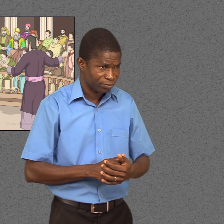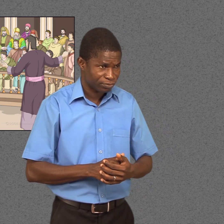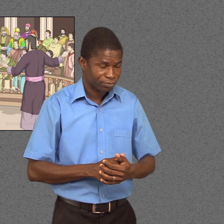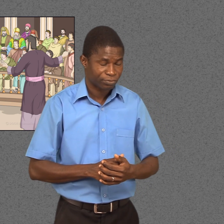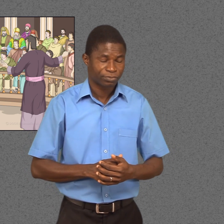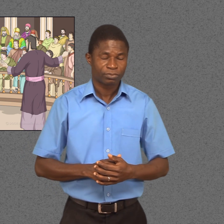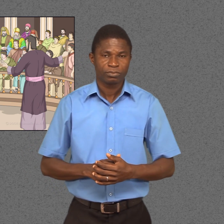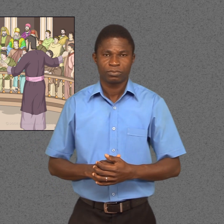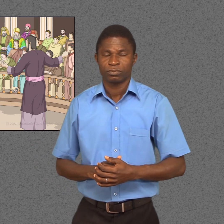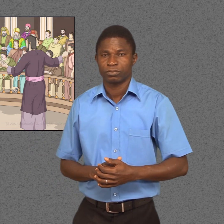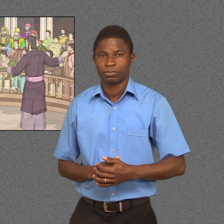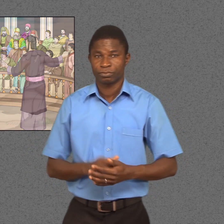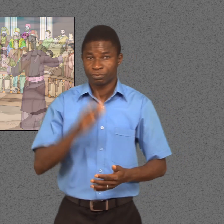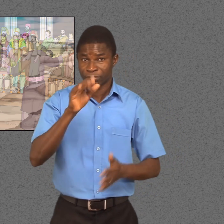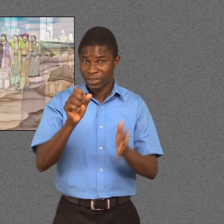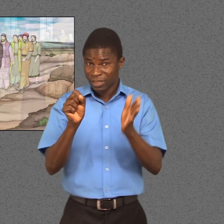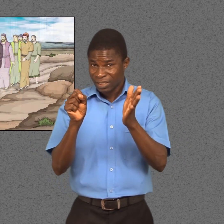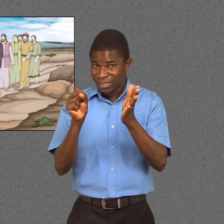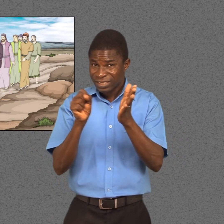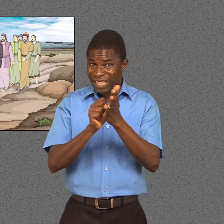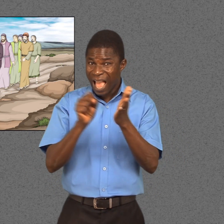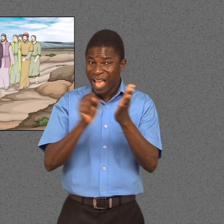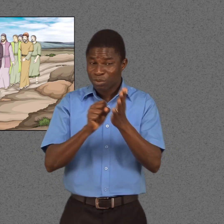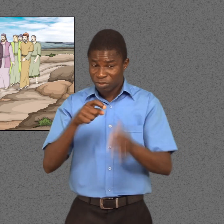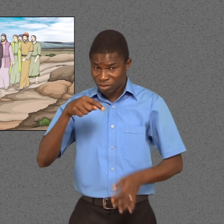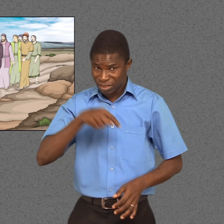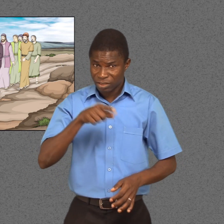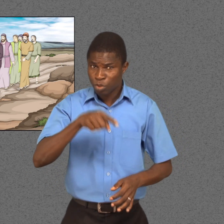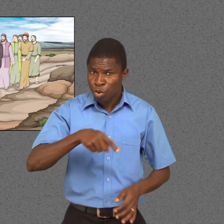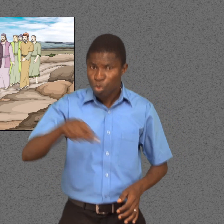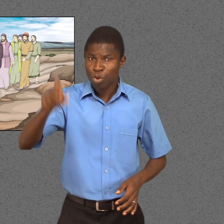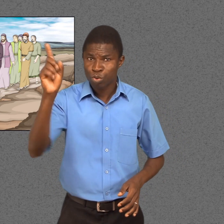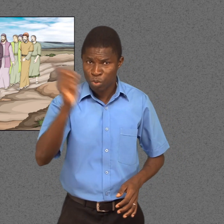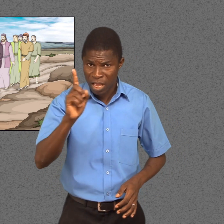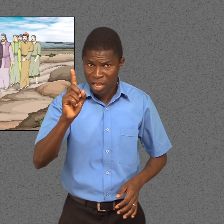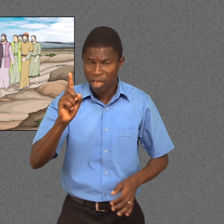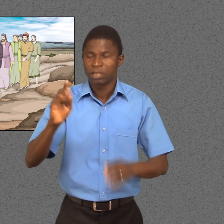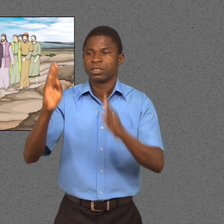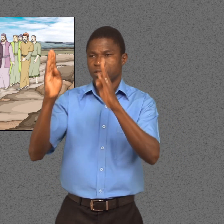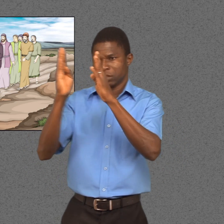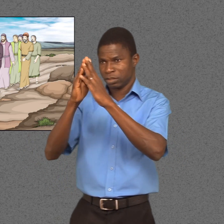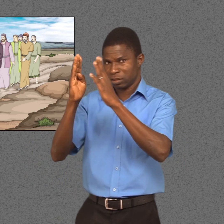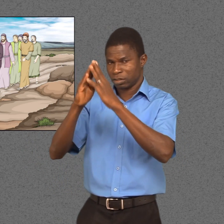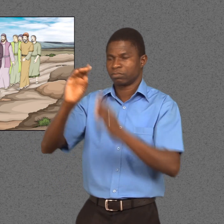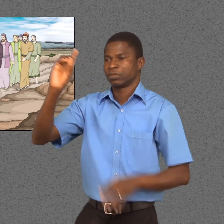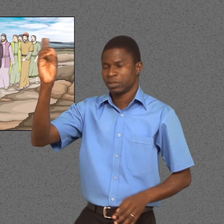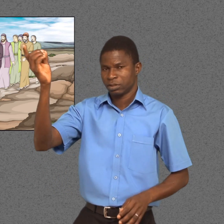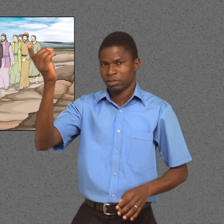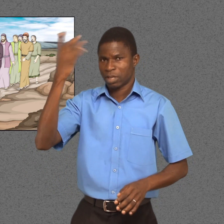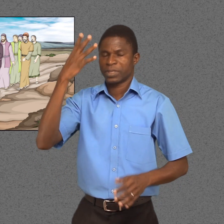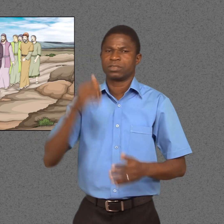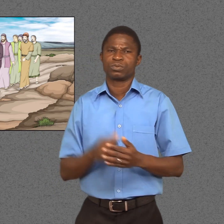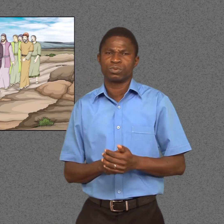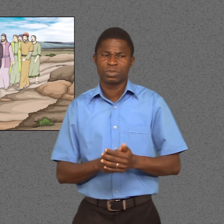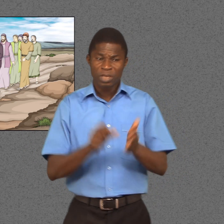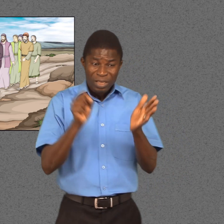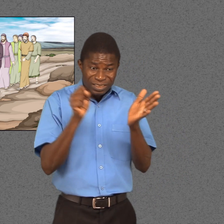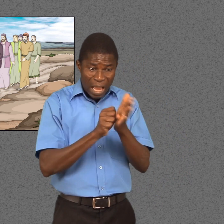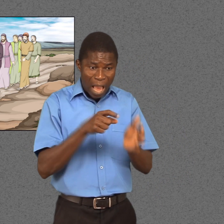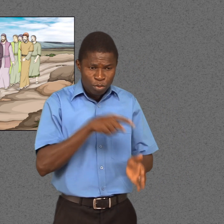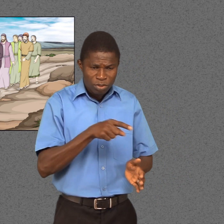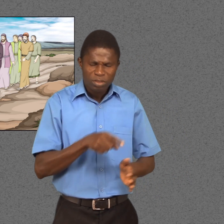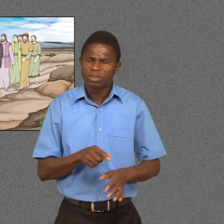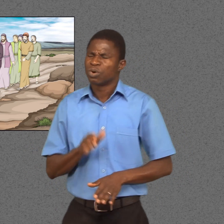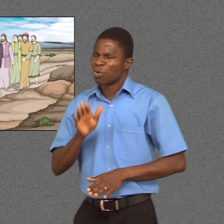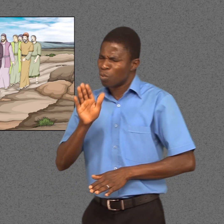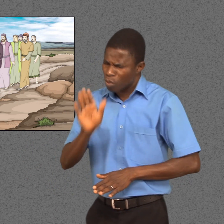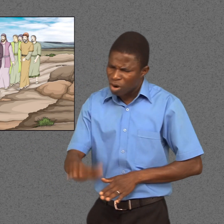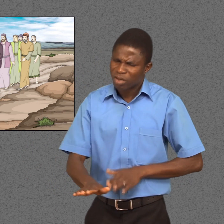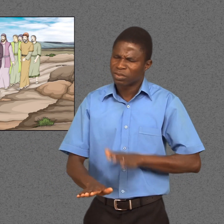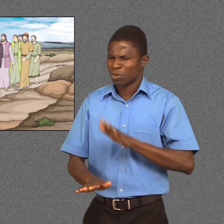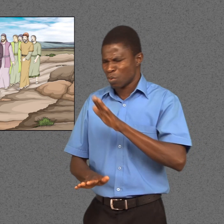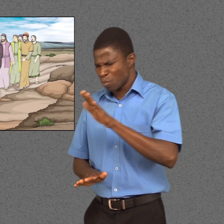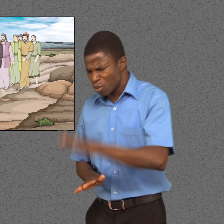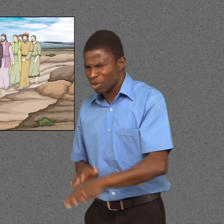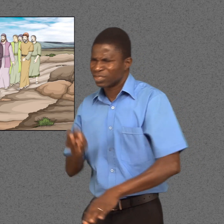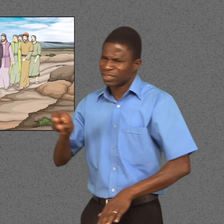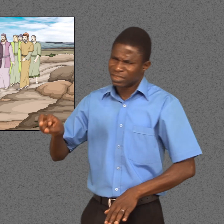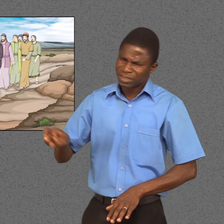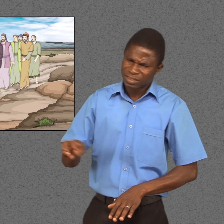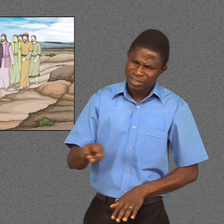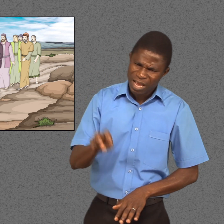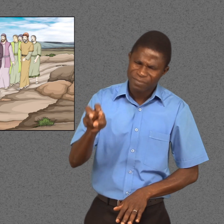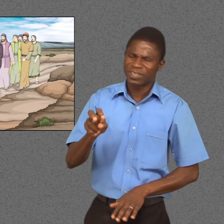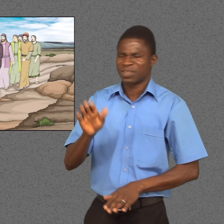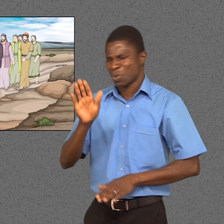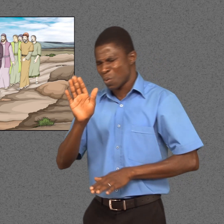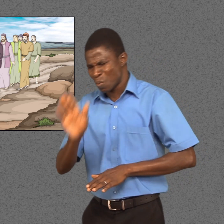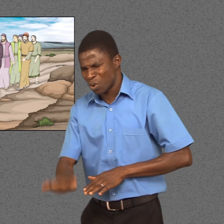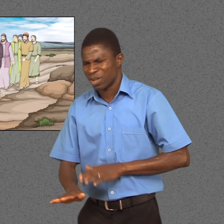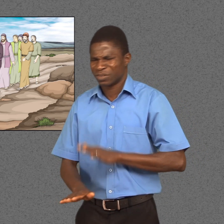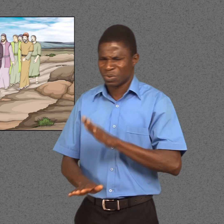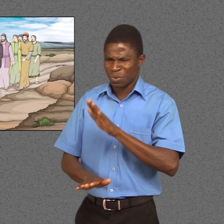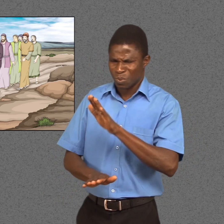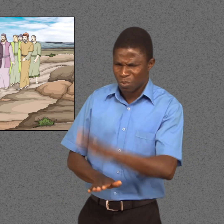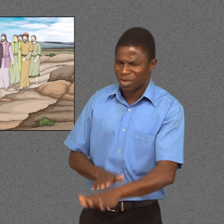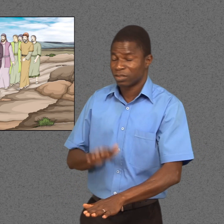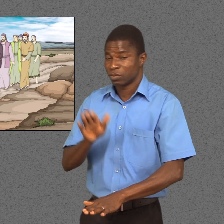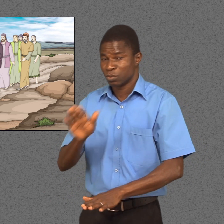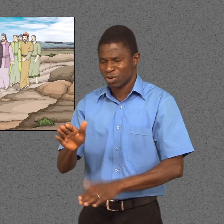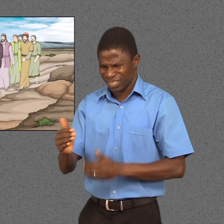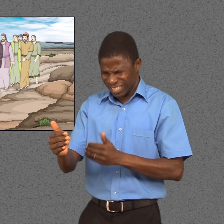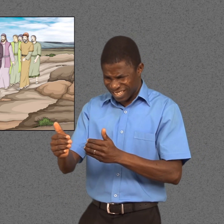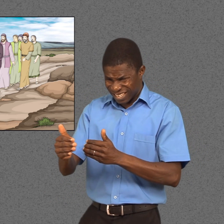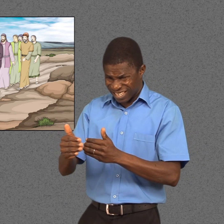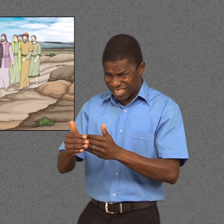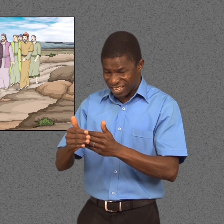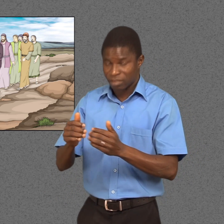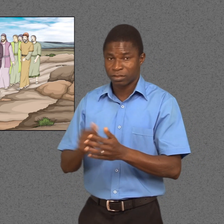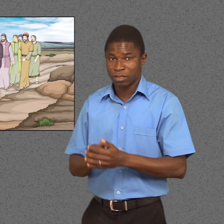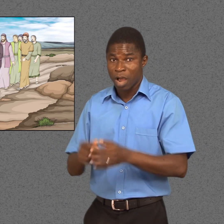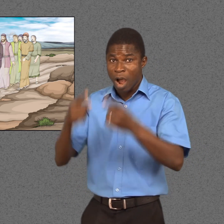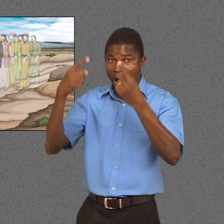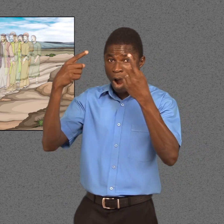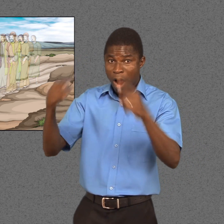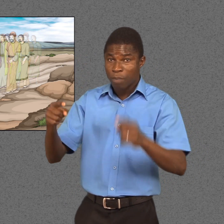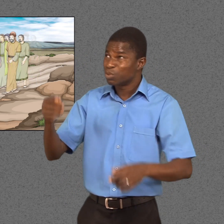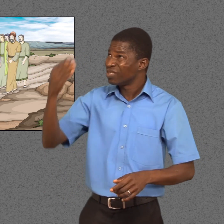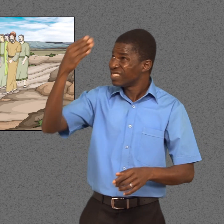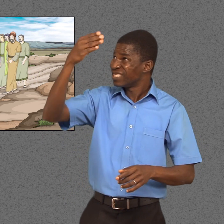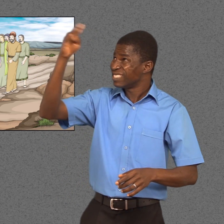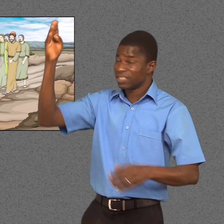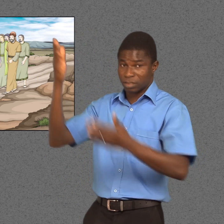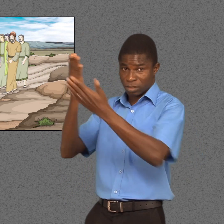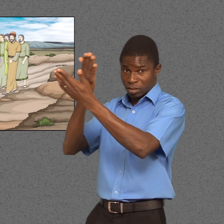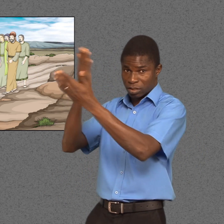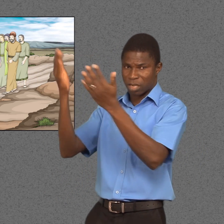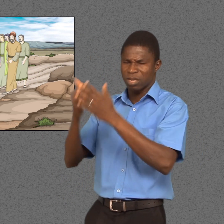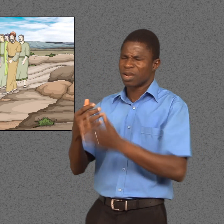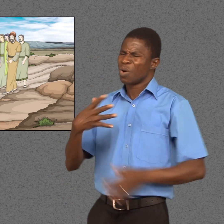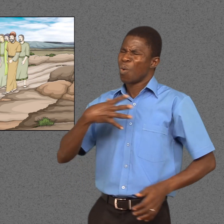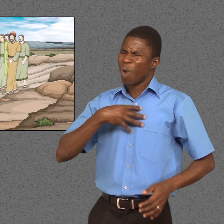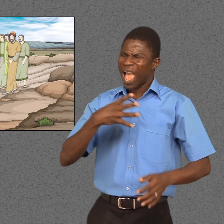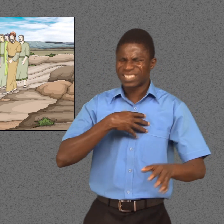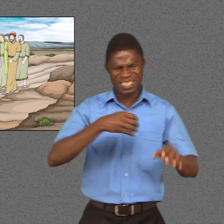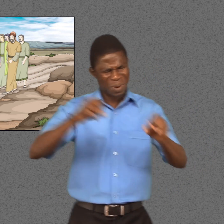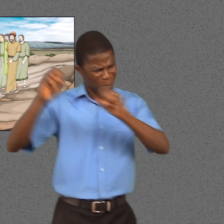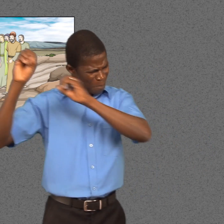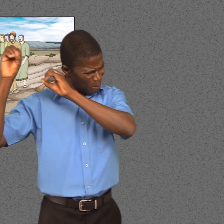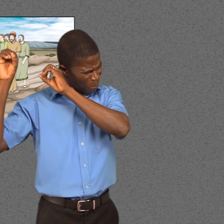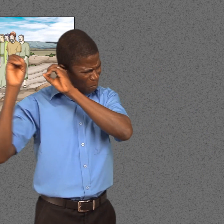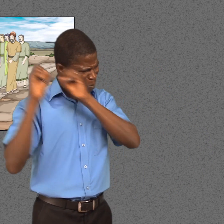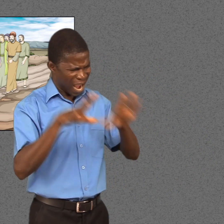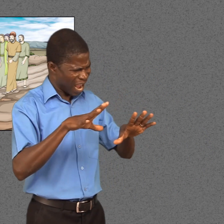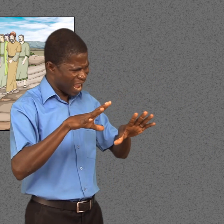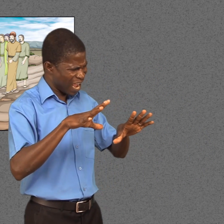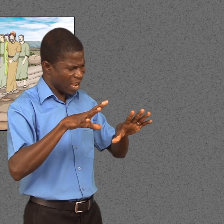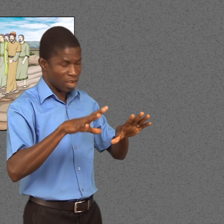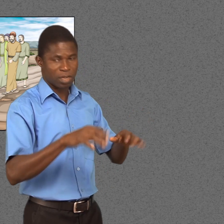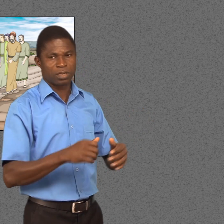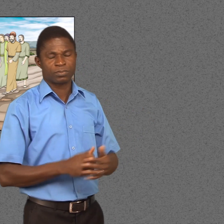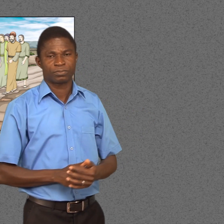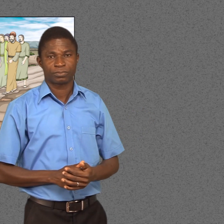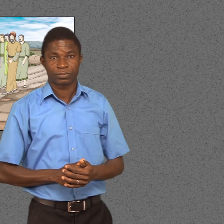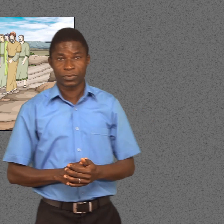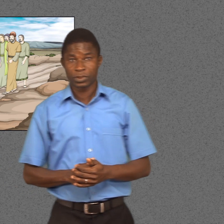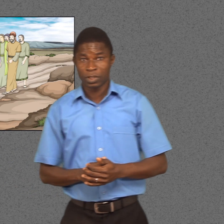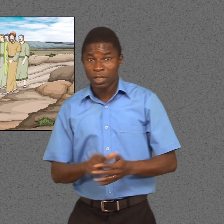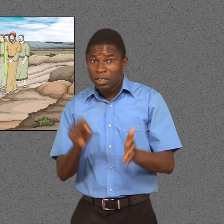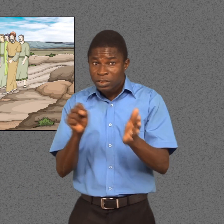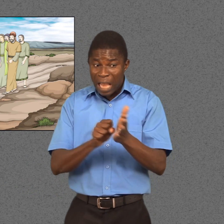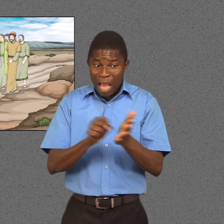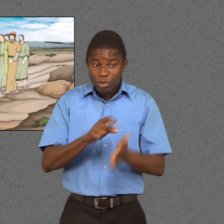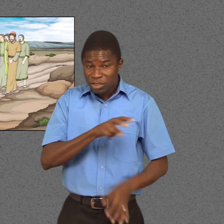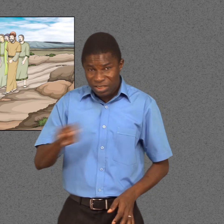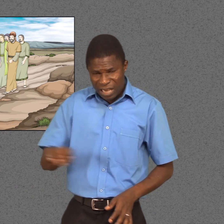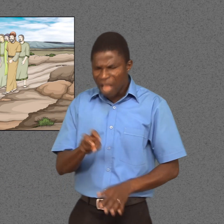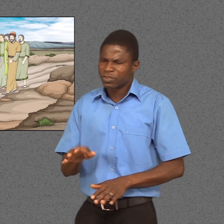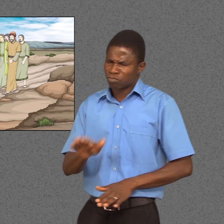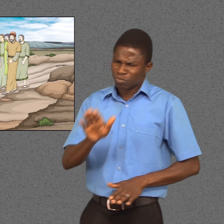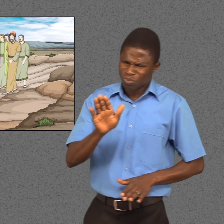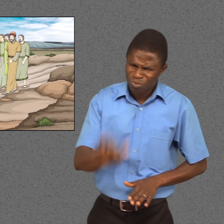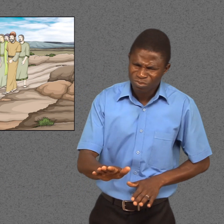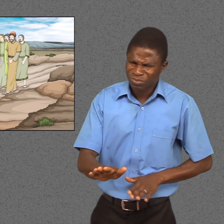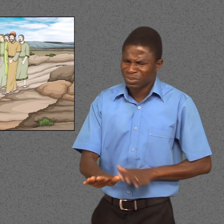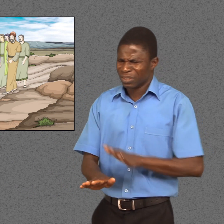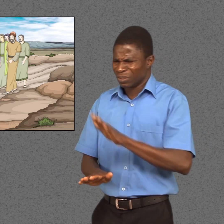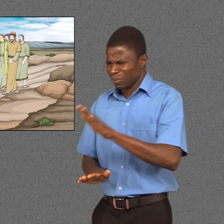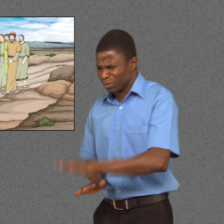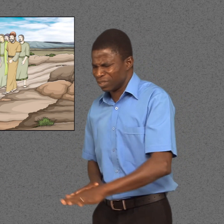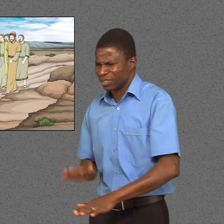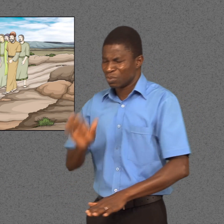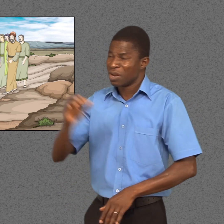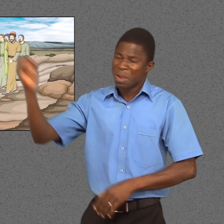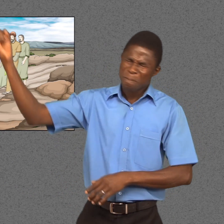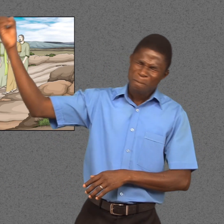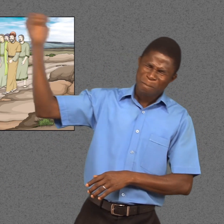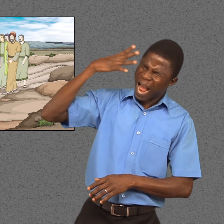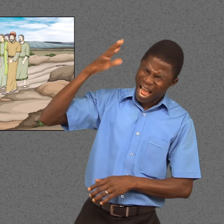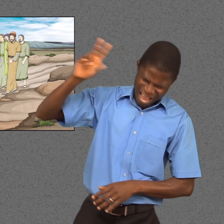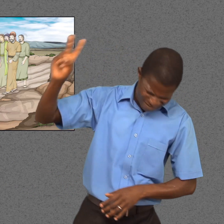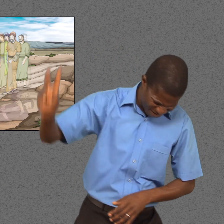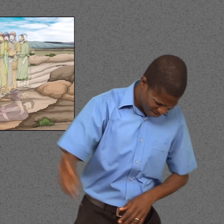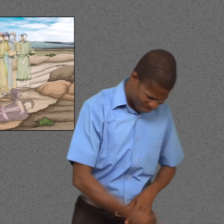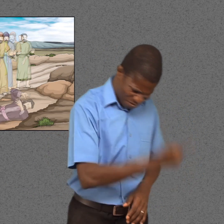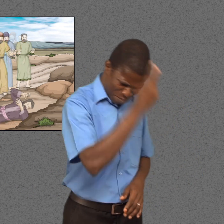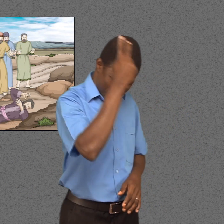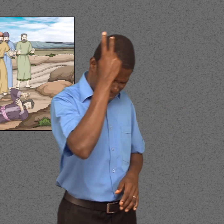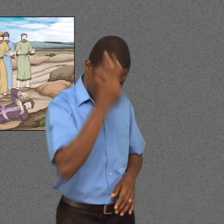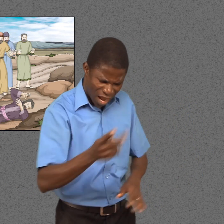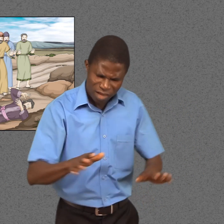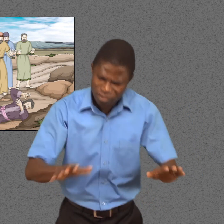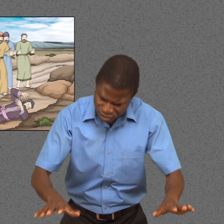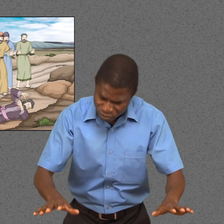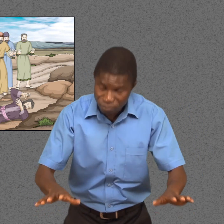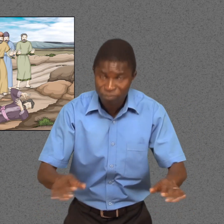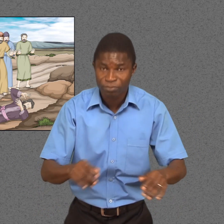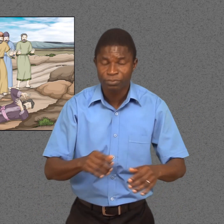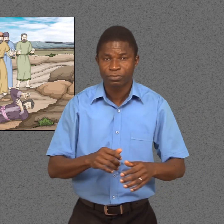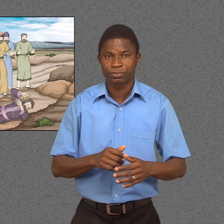As Saul drew near to Damascus on his journey, suddenly a light from heaven flashed around him.